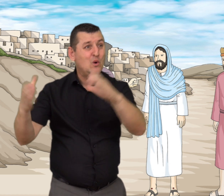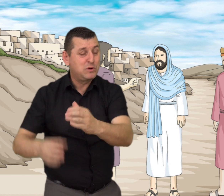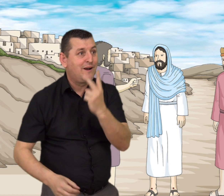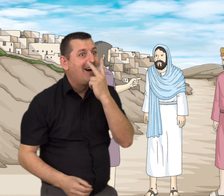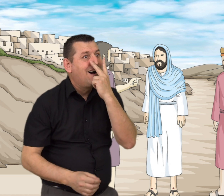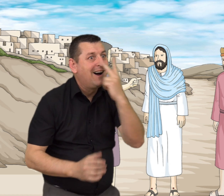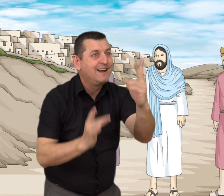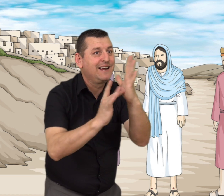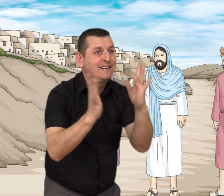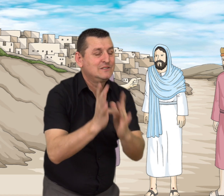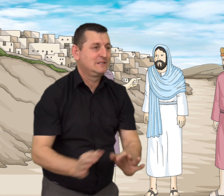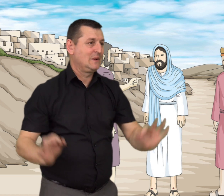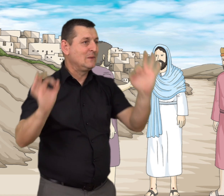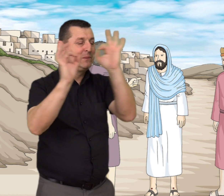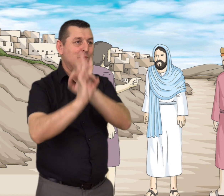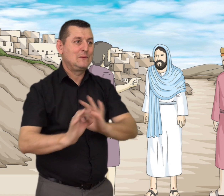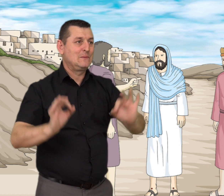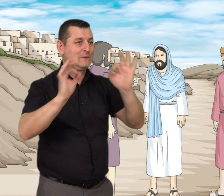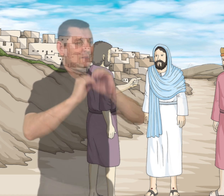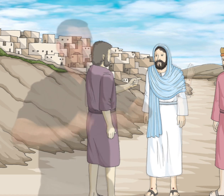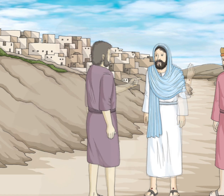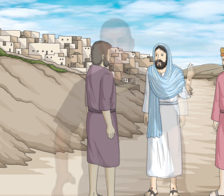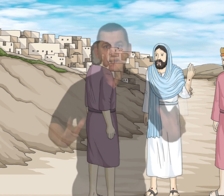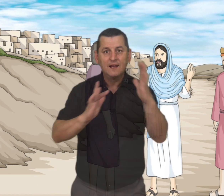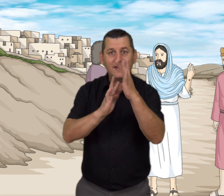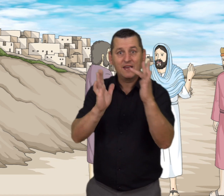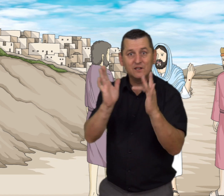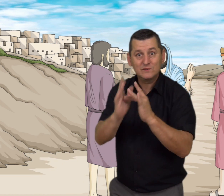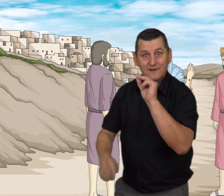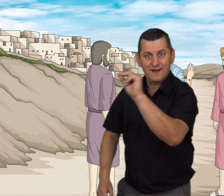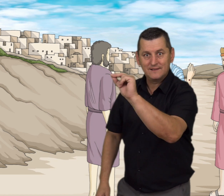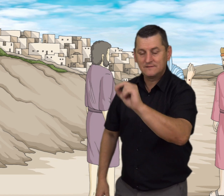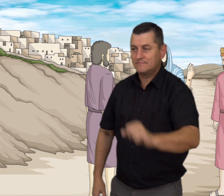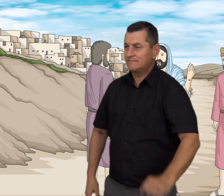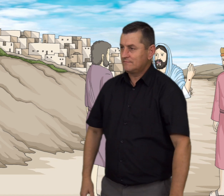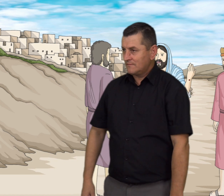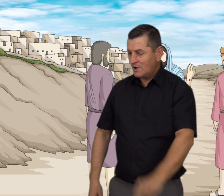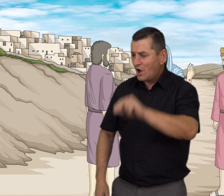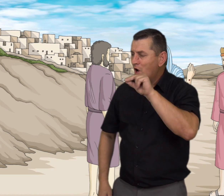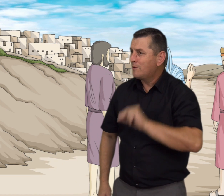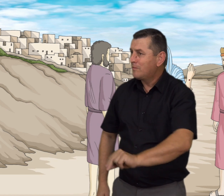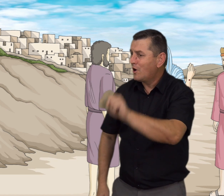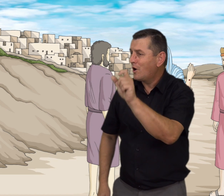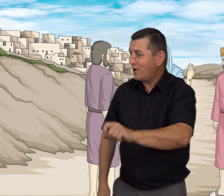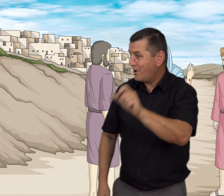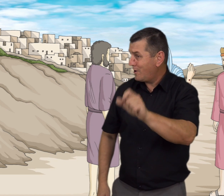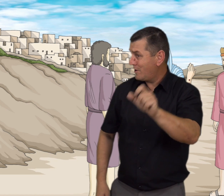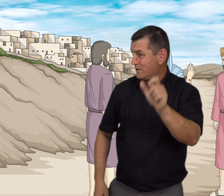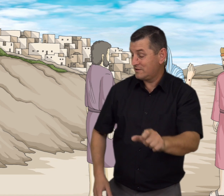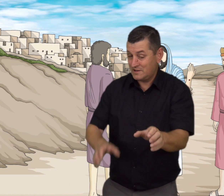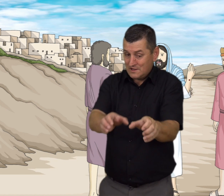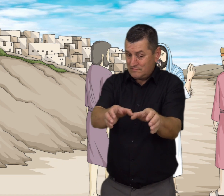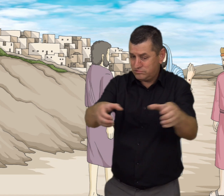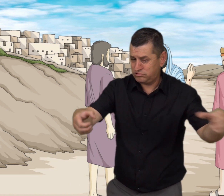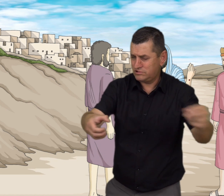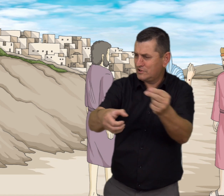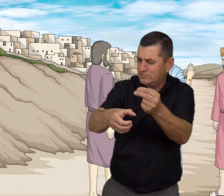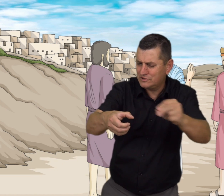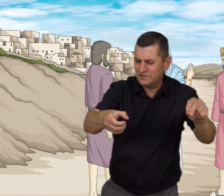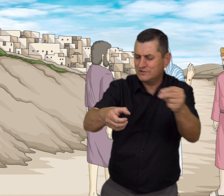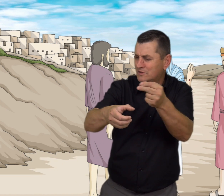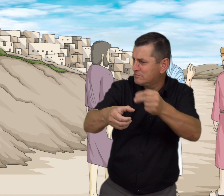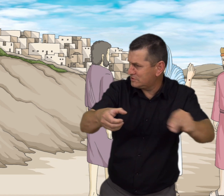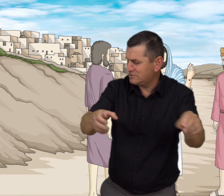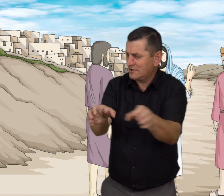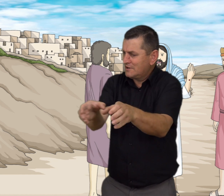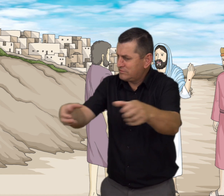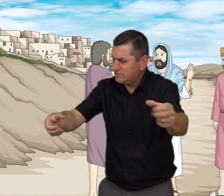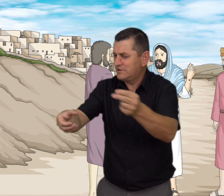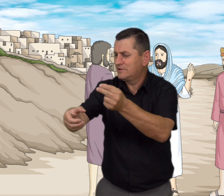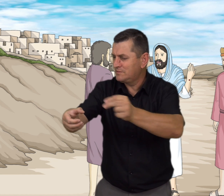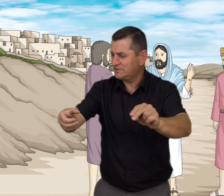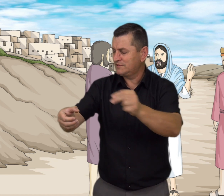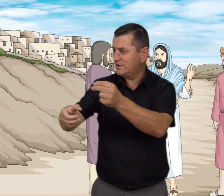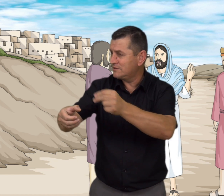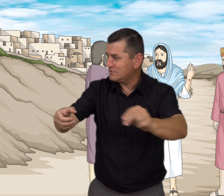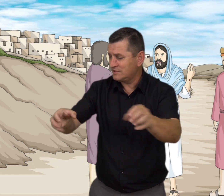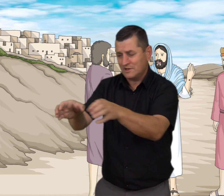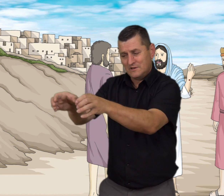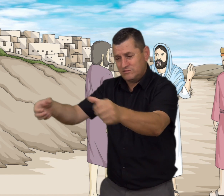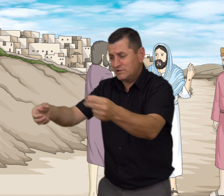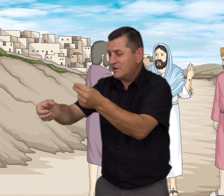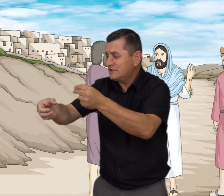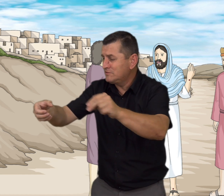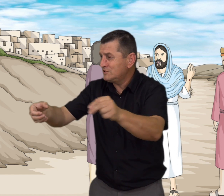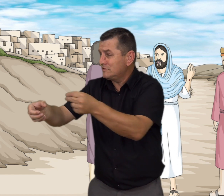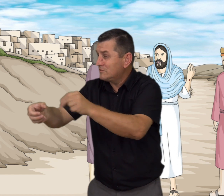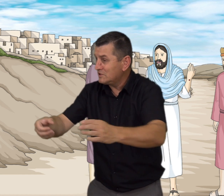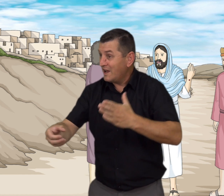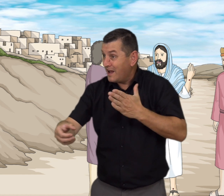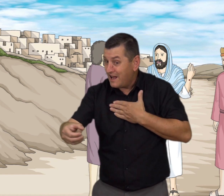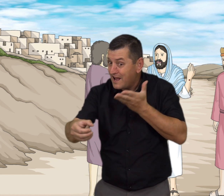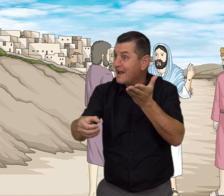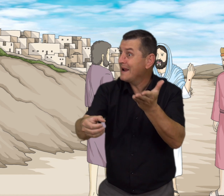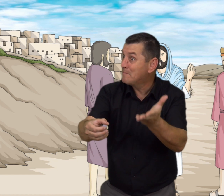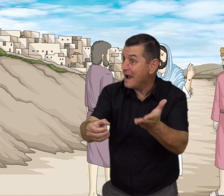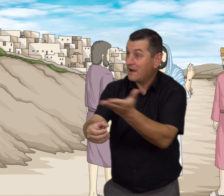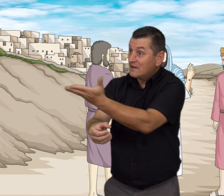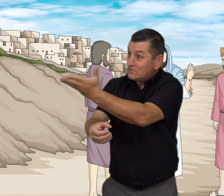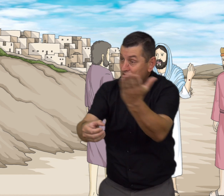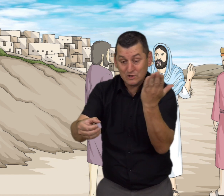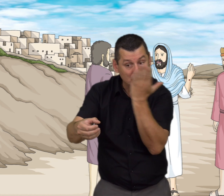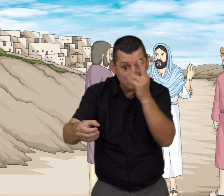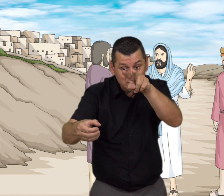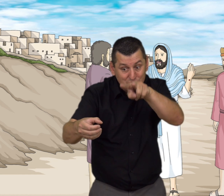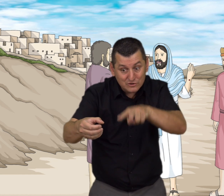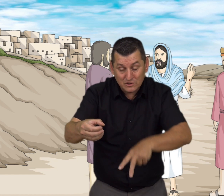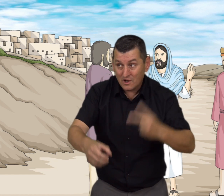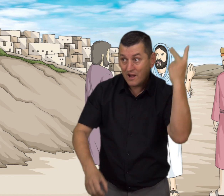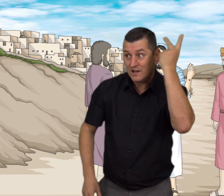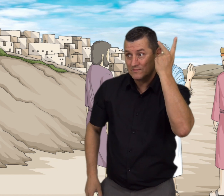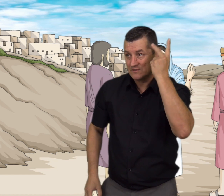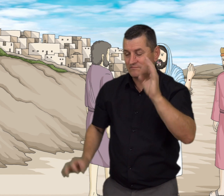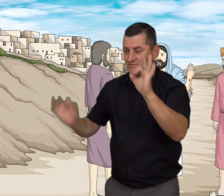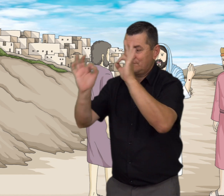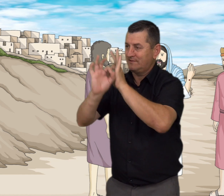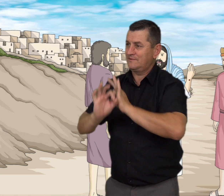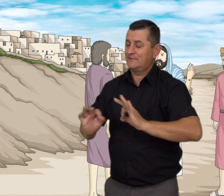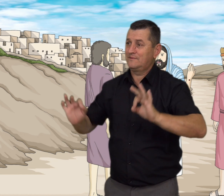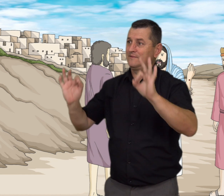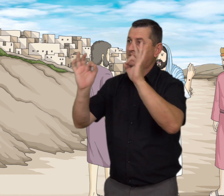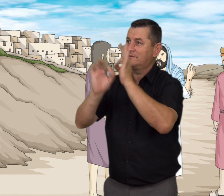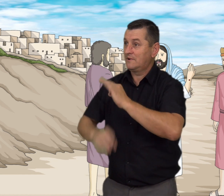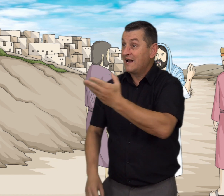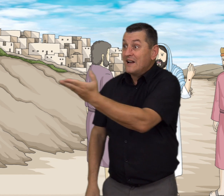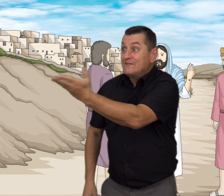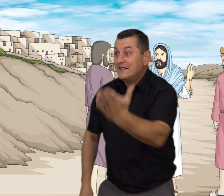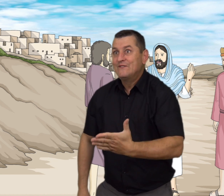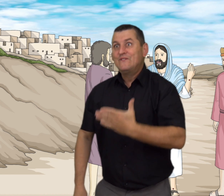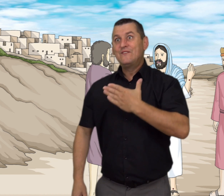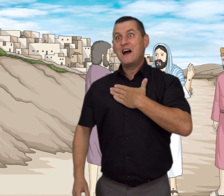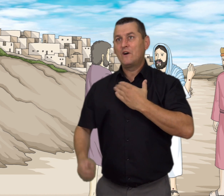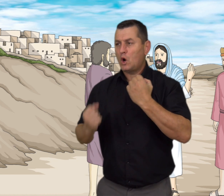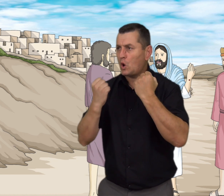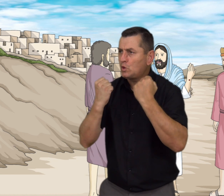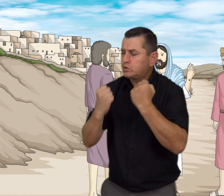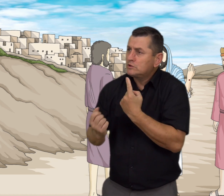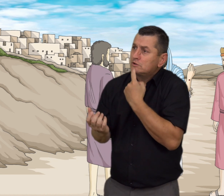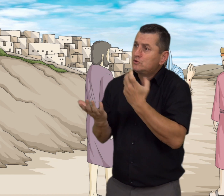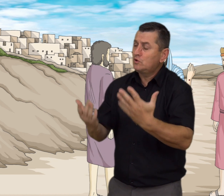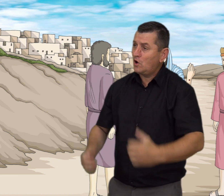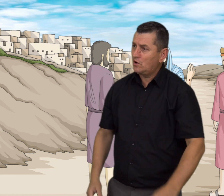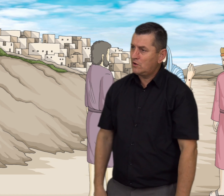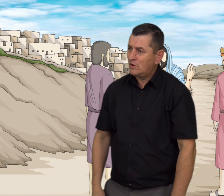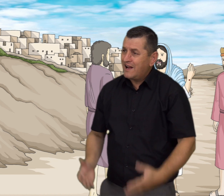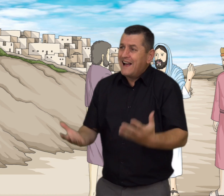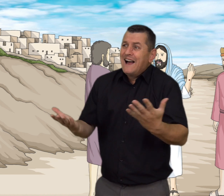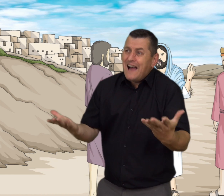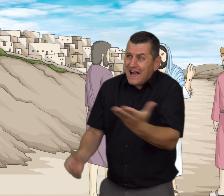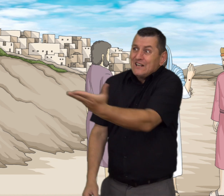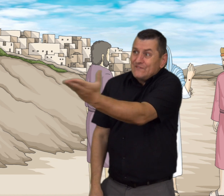Then some of our companions went to the tomb and found it just as the women had described. But Him they did not see.”